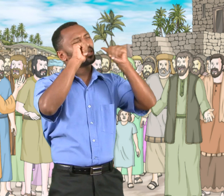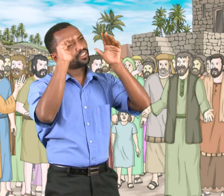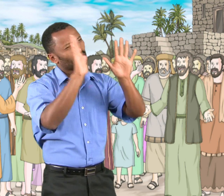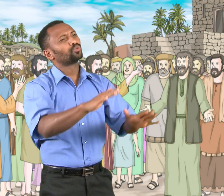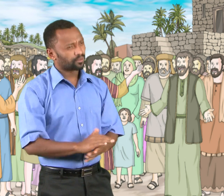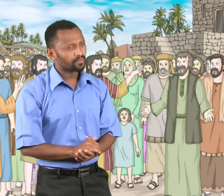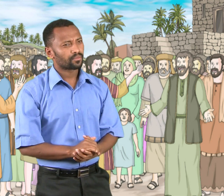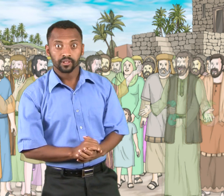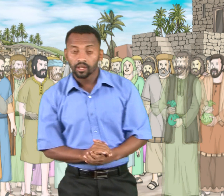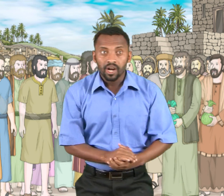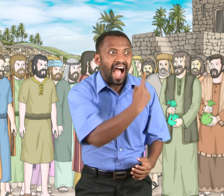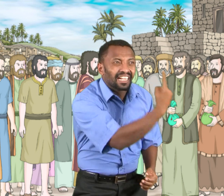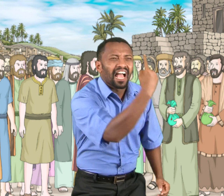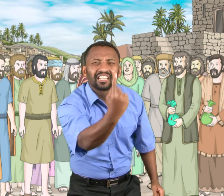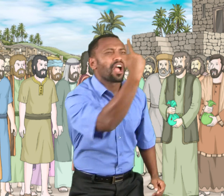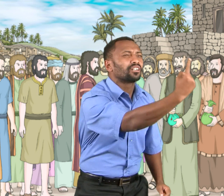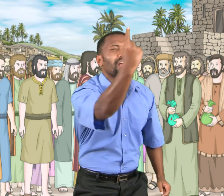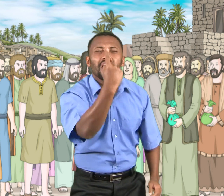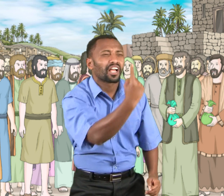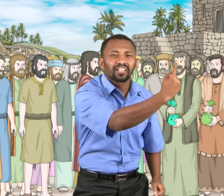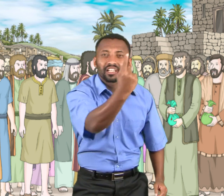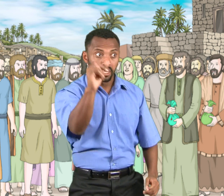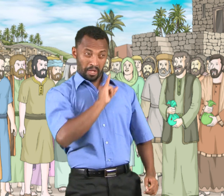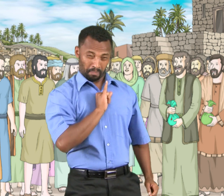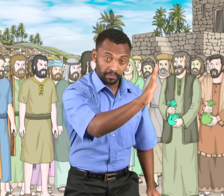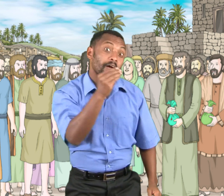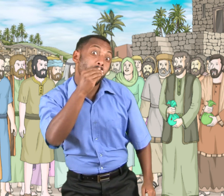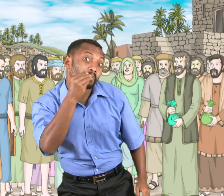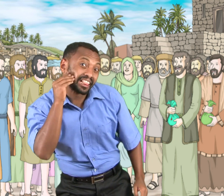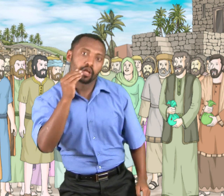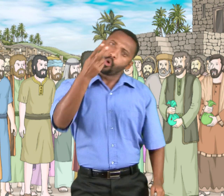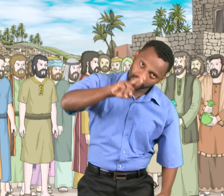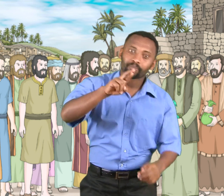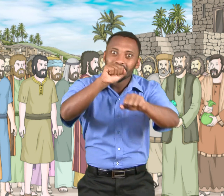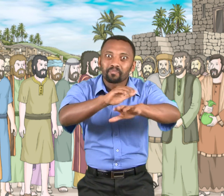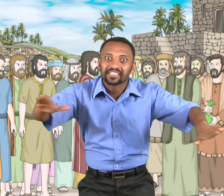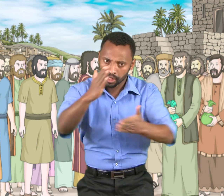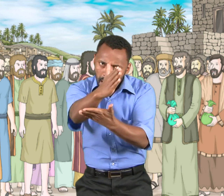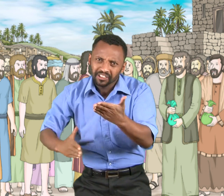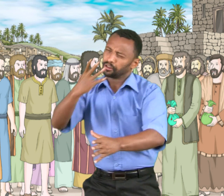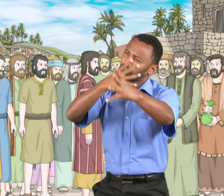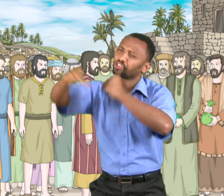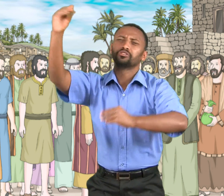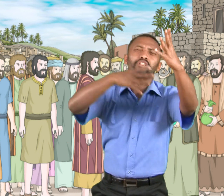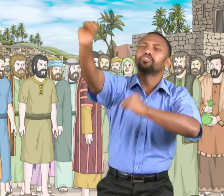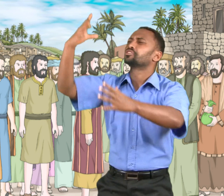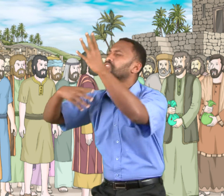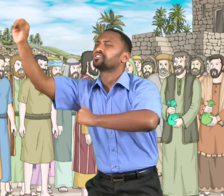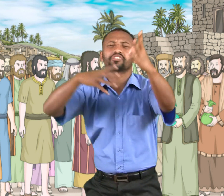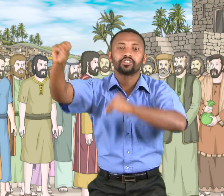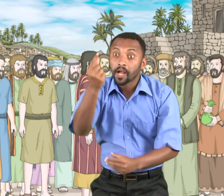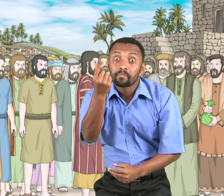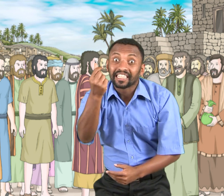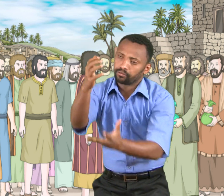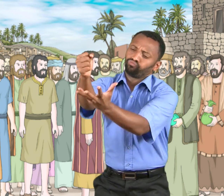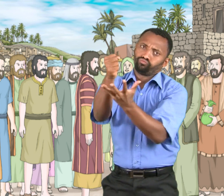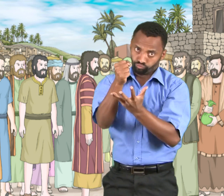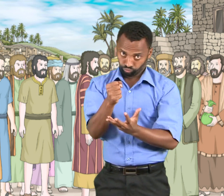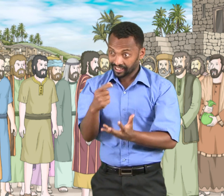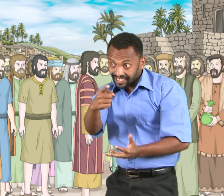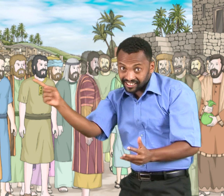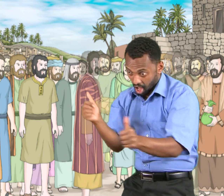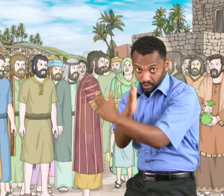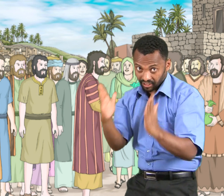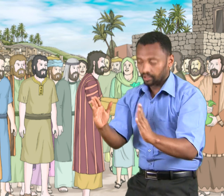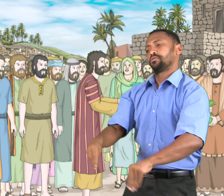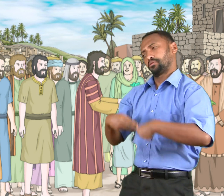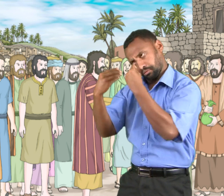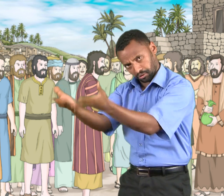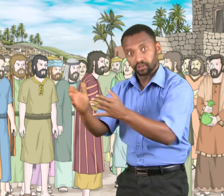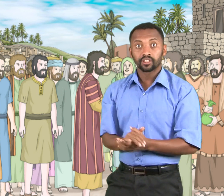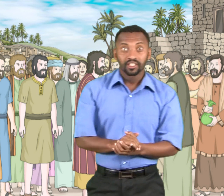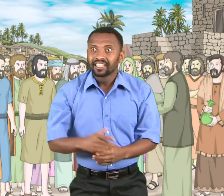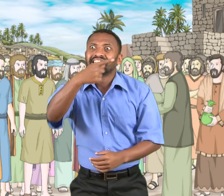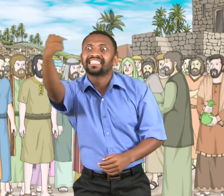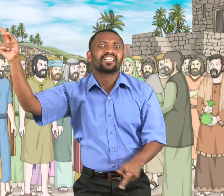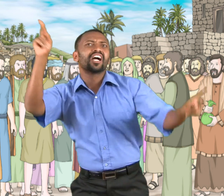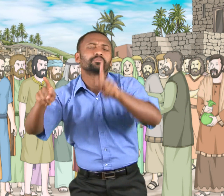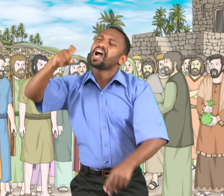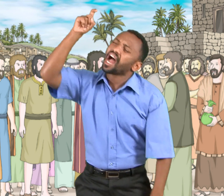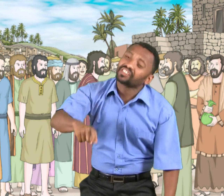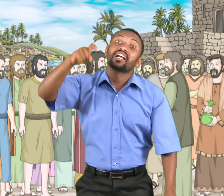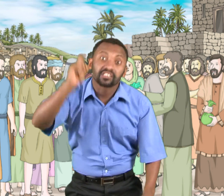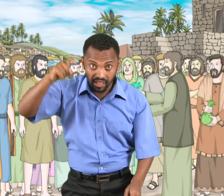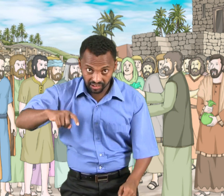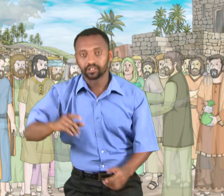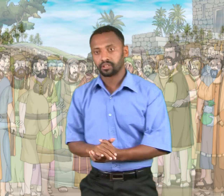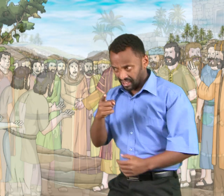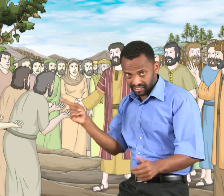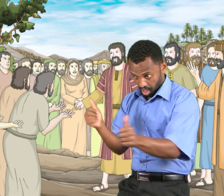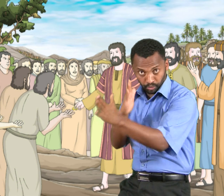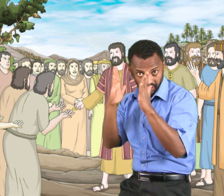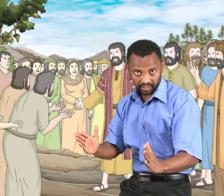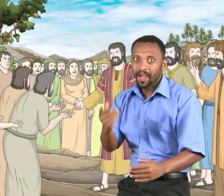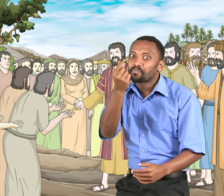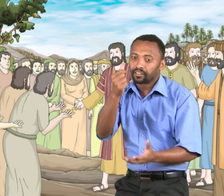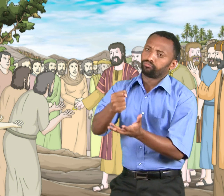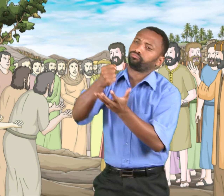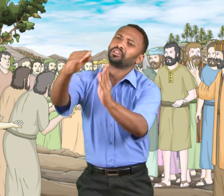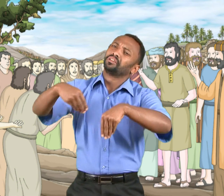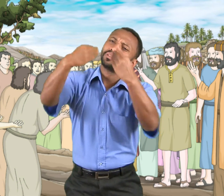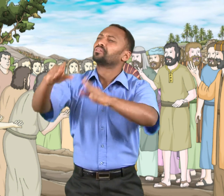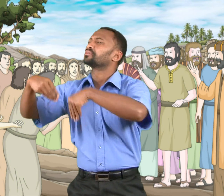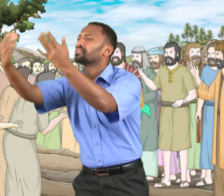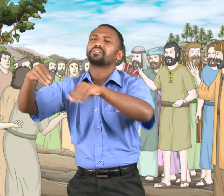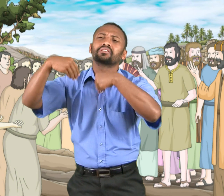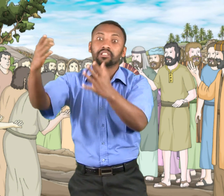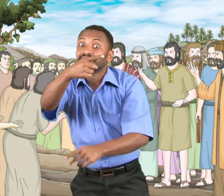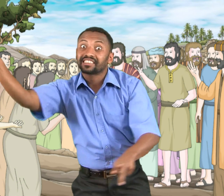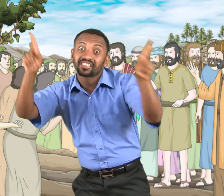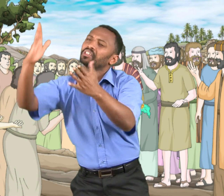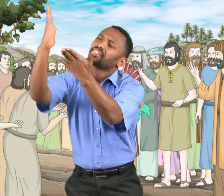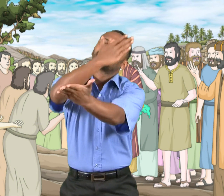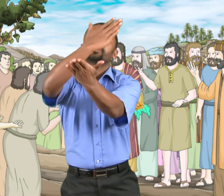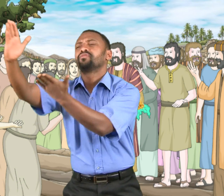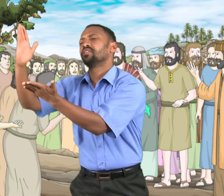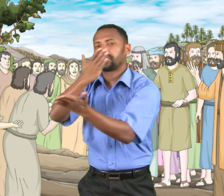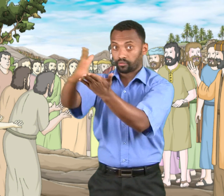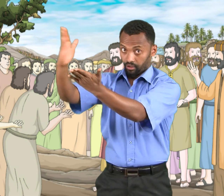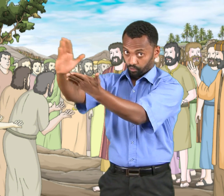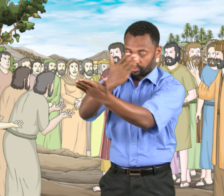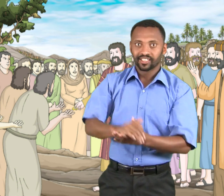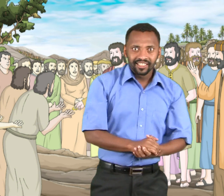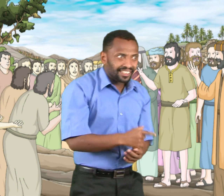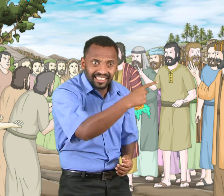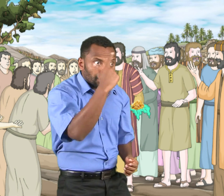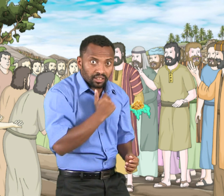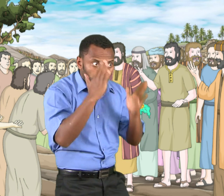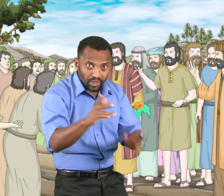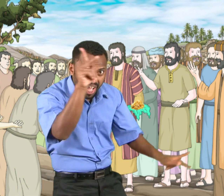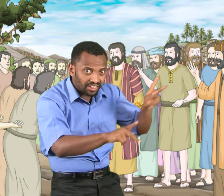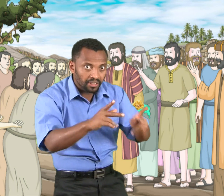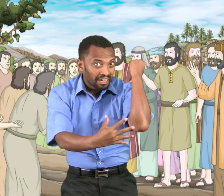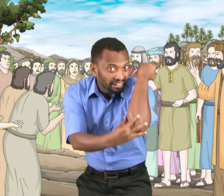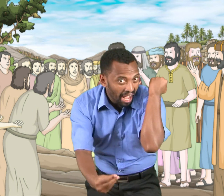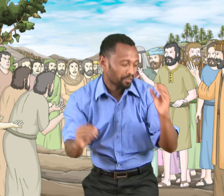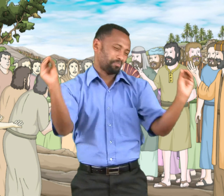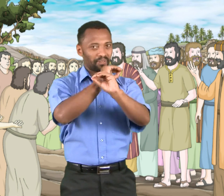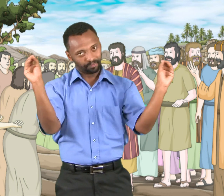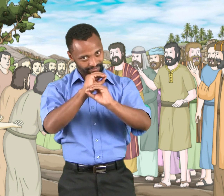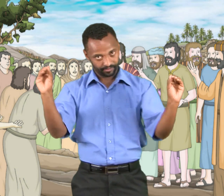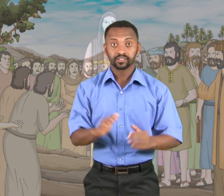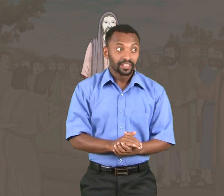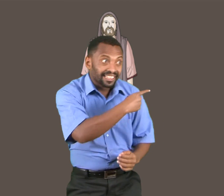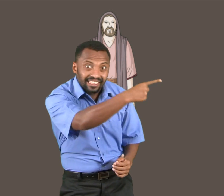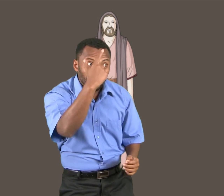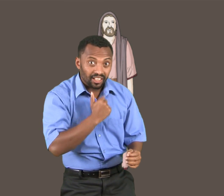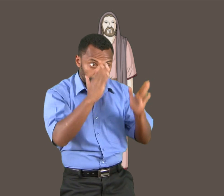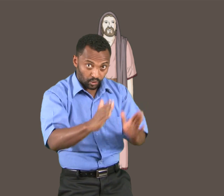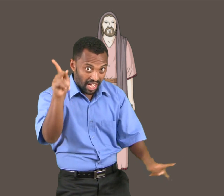There were no needy ones among them, because those who owned lands or houses would sell their property, bring the proceeds from the sales, and lay them at the apostles’ feet for distribution to anyone as he had need.